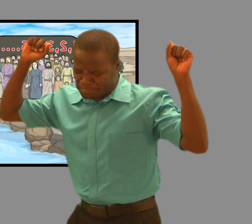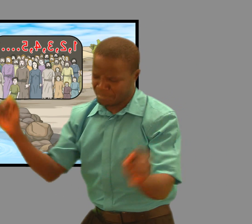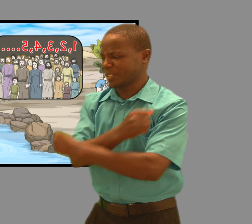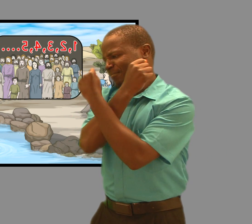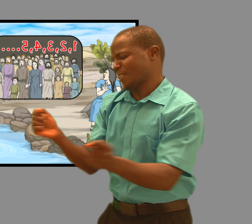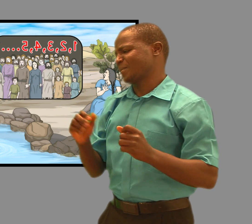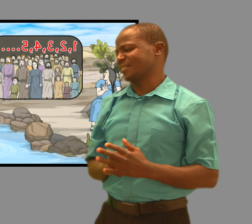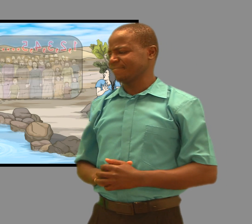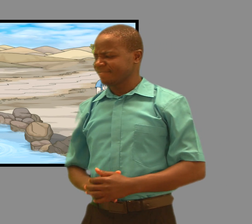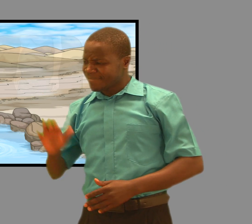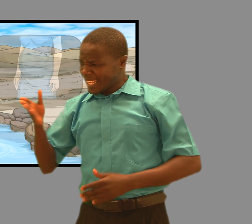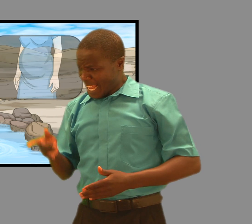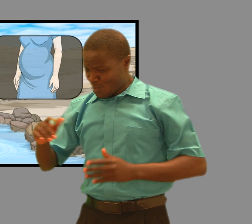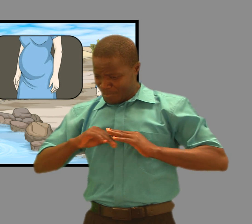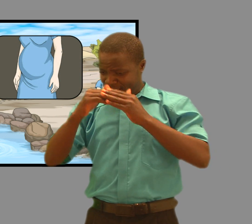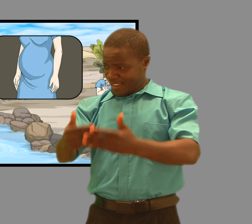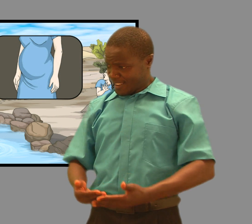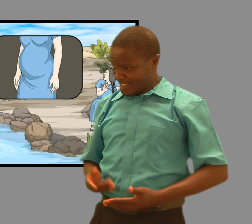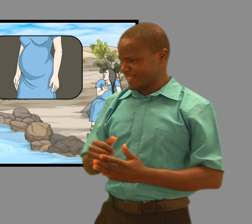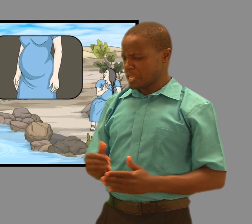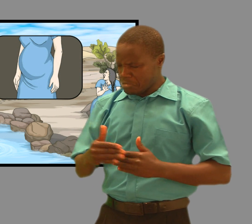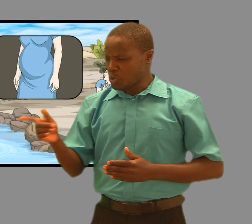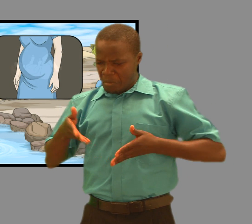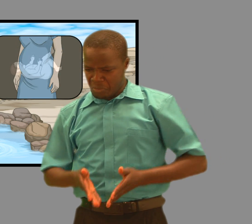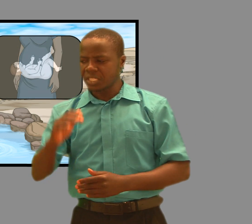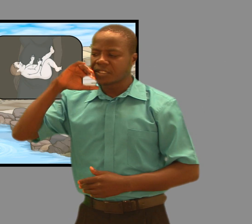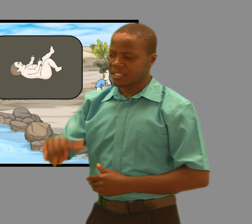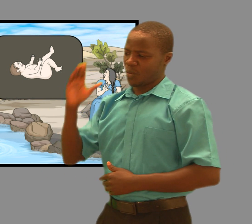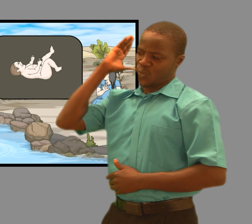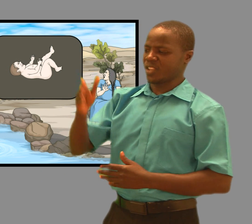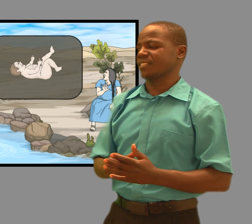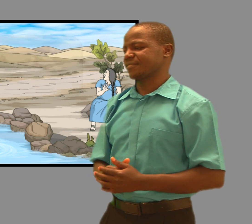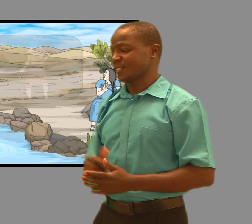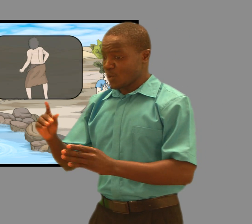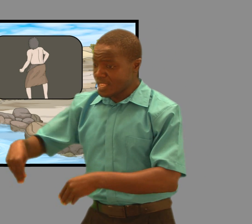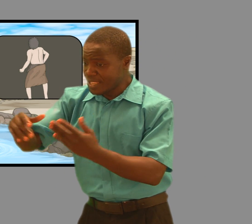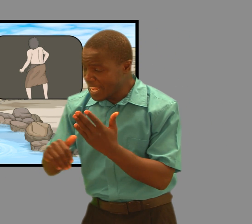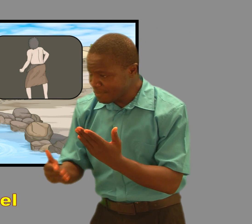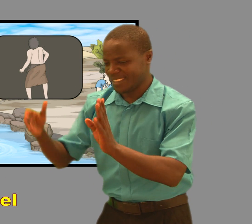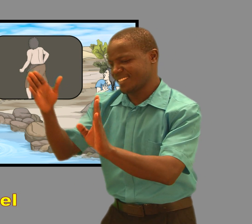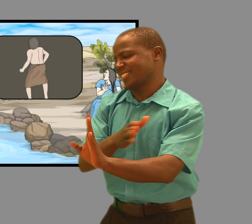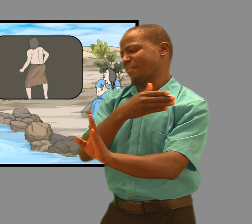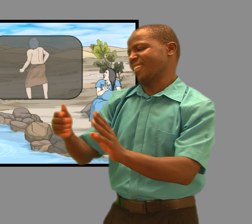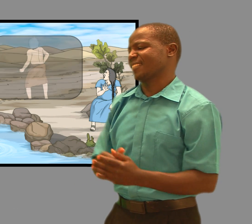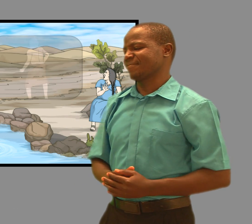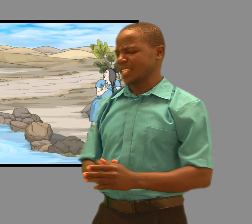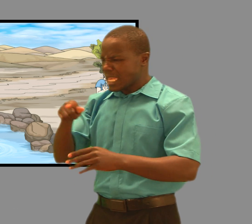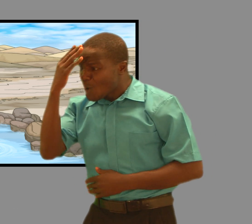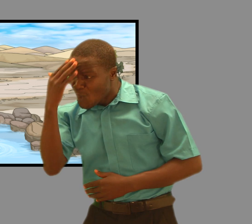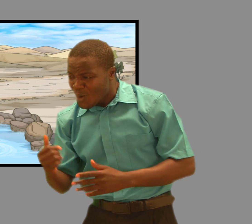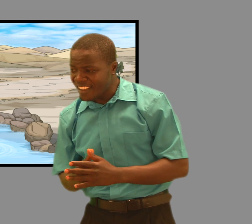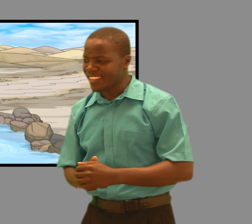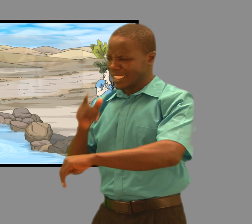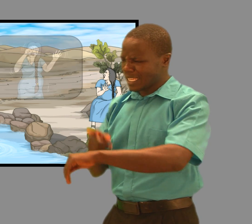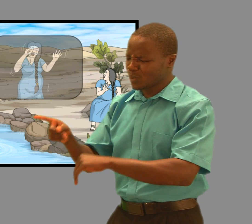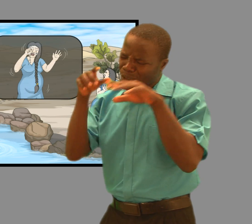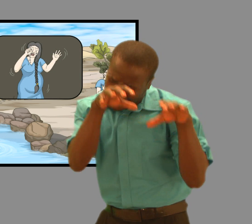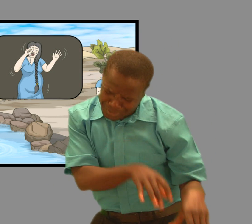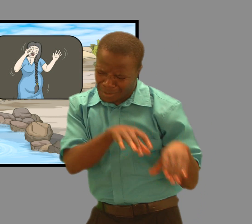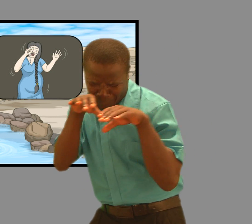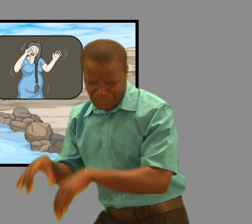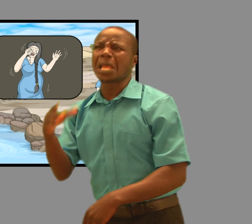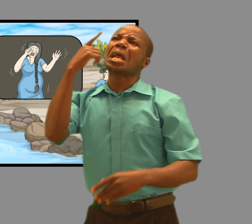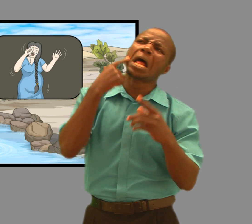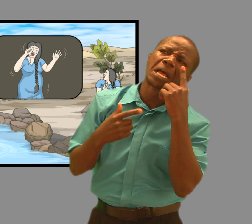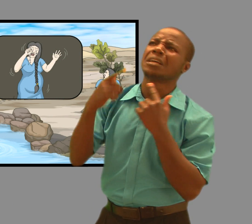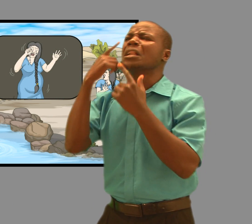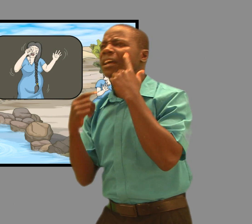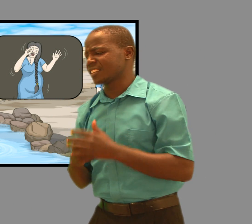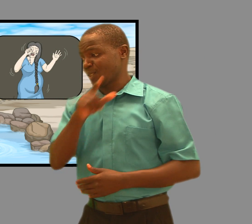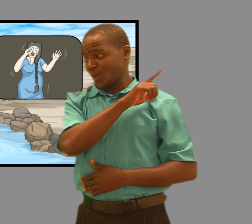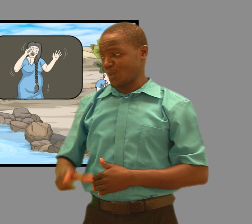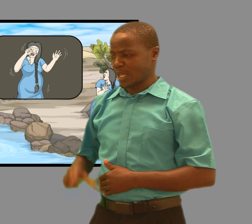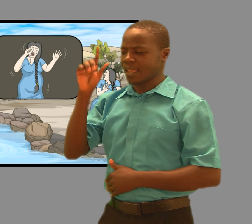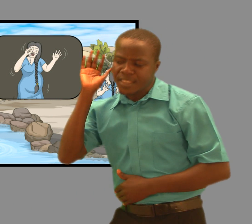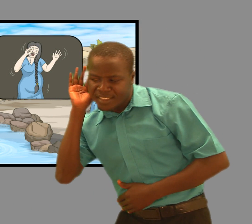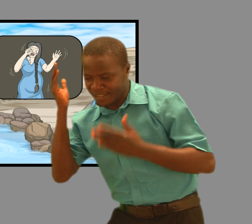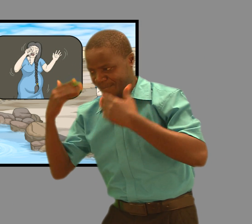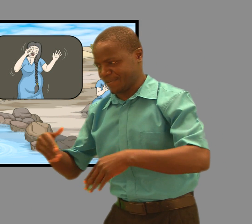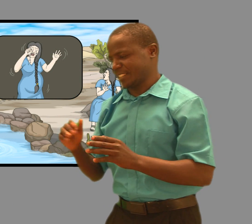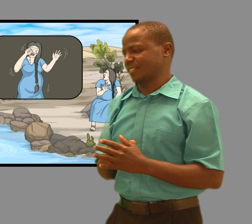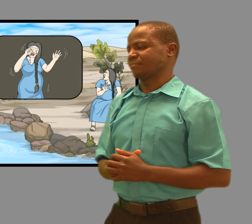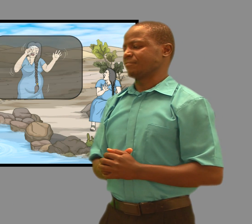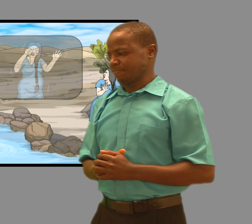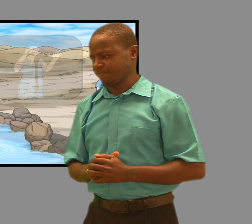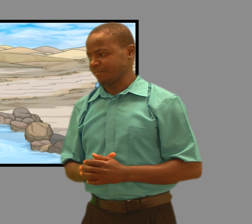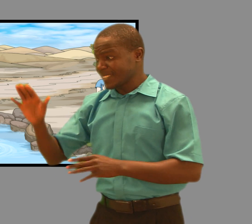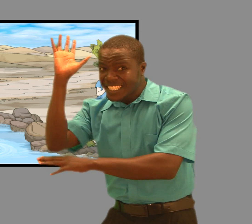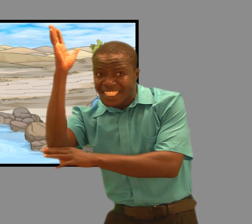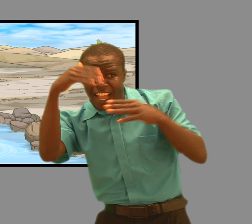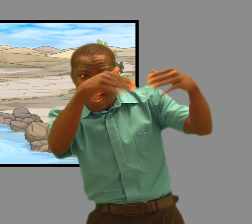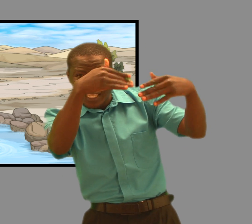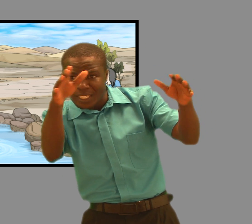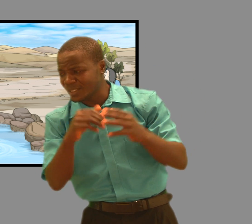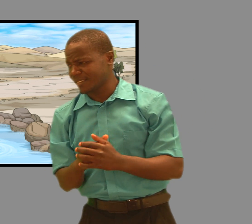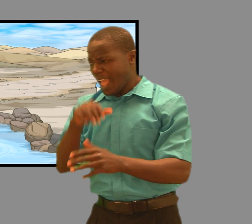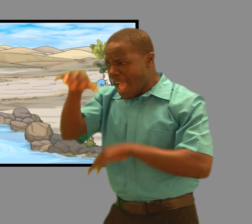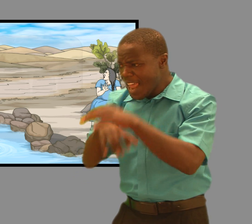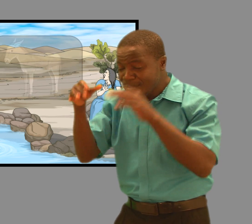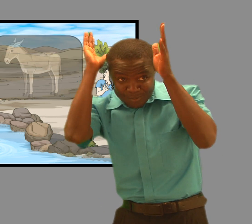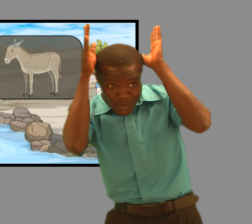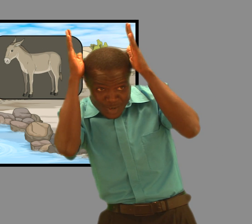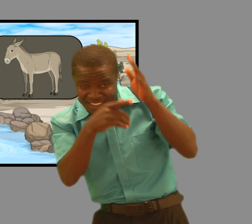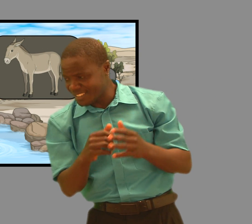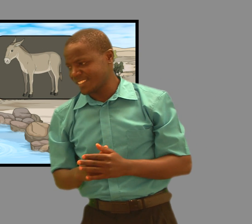The angel of the LORD proceeded: “Behold, you have conceived and will bear a son. And you shall name him Ishmael, for the LORD has heard your cry of affliction.